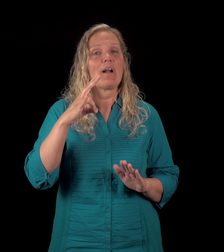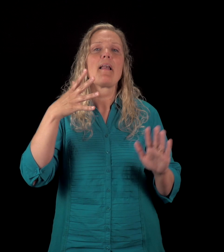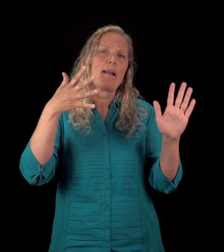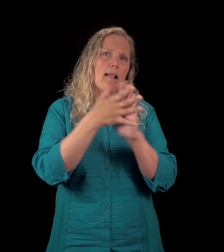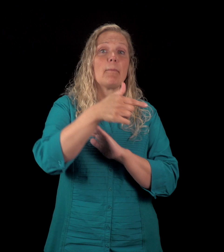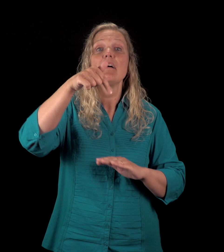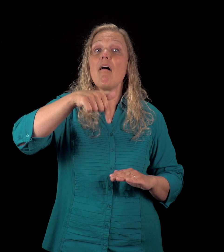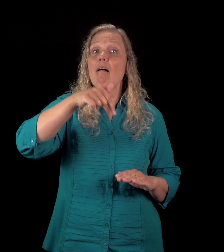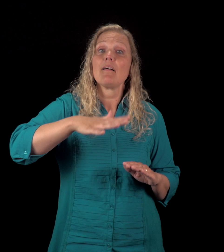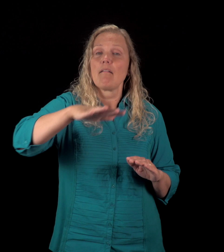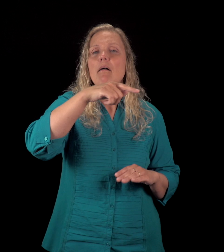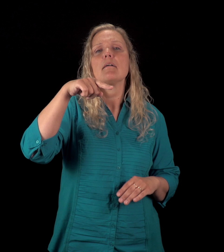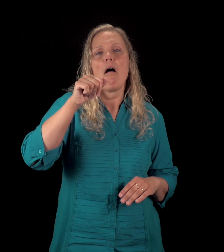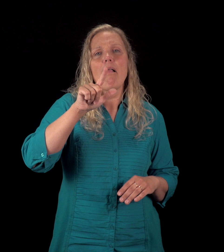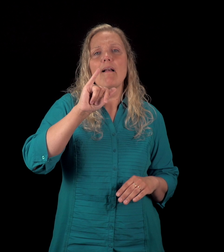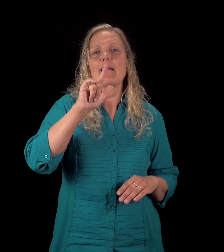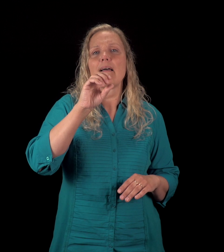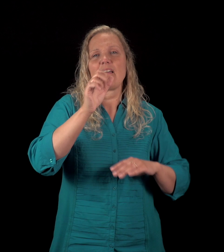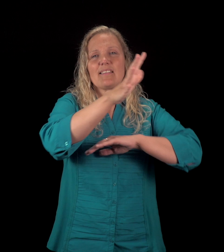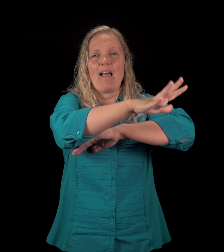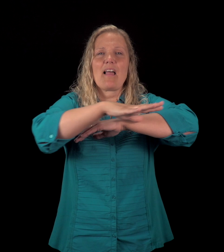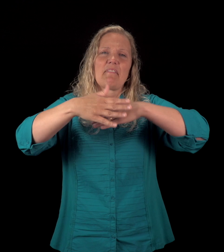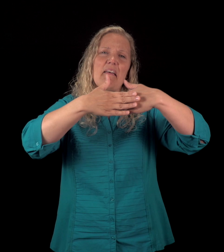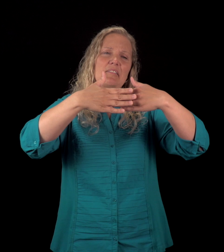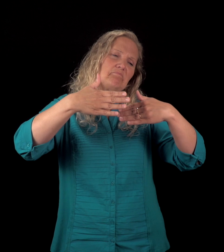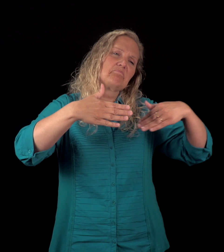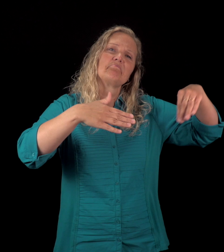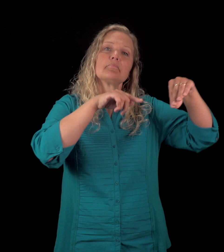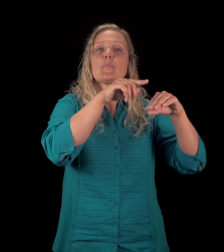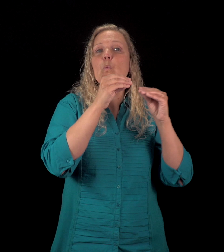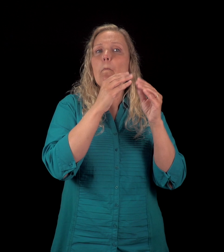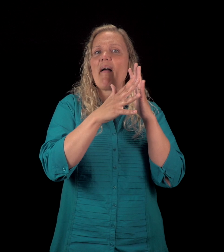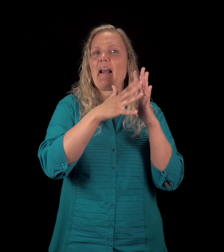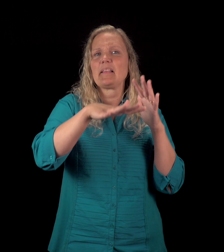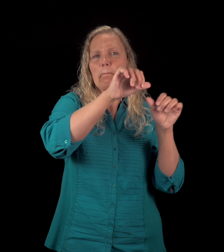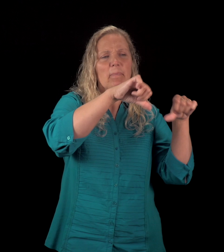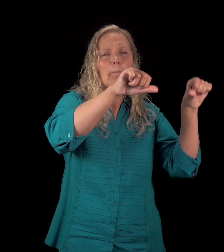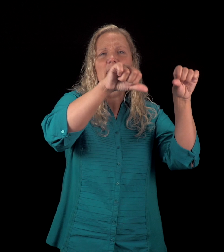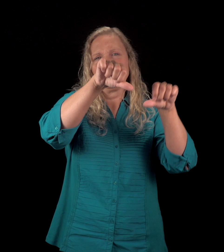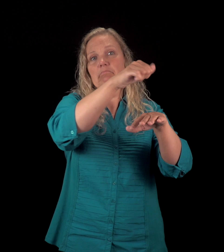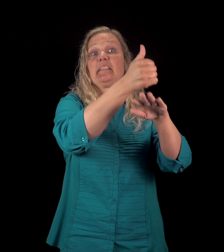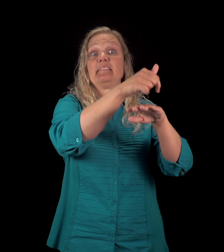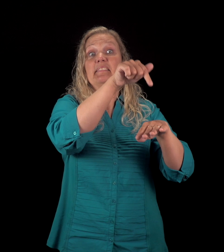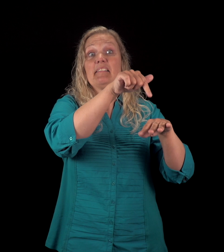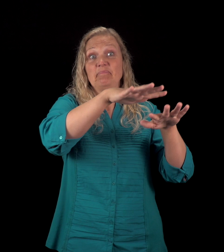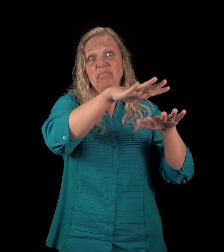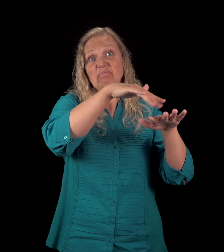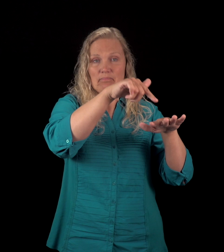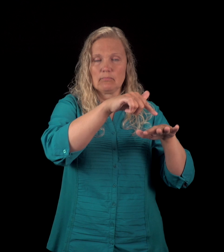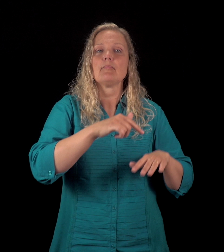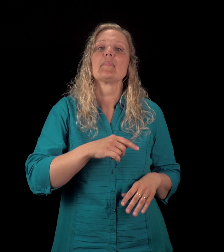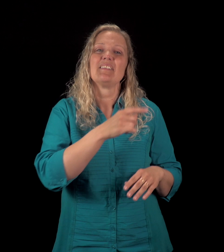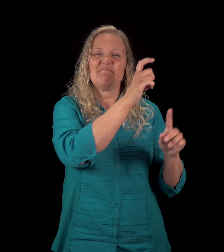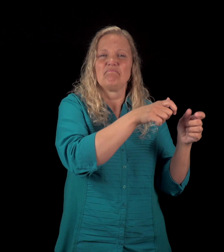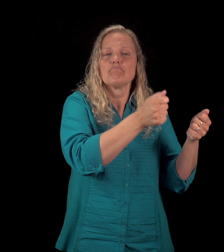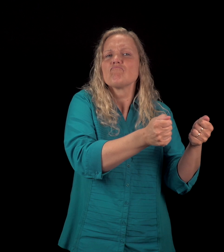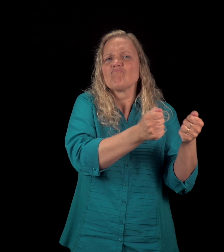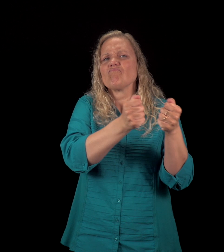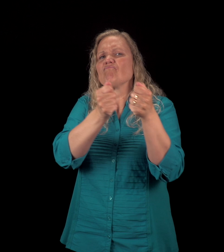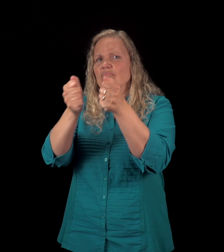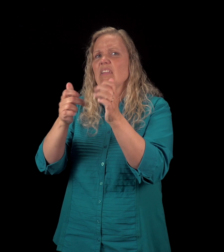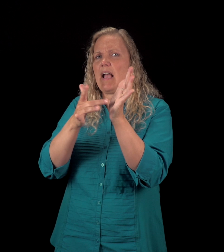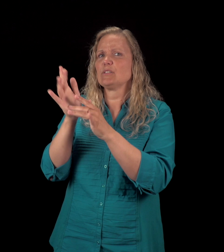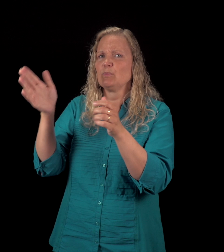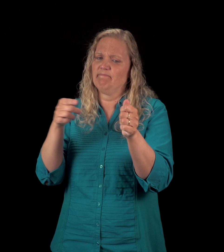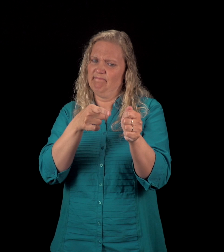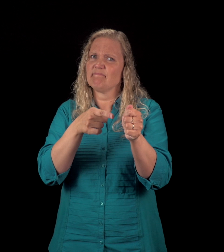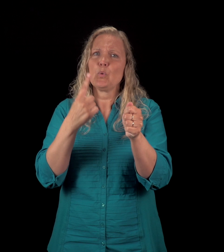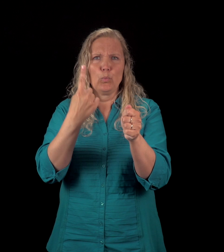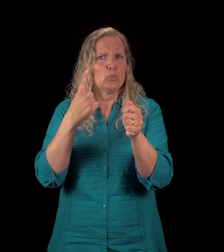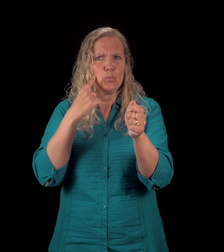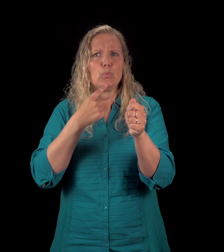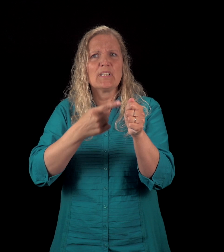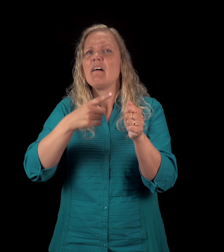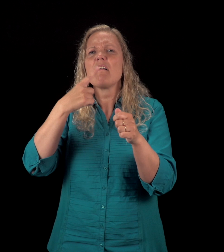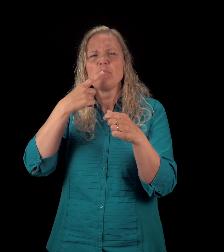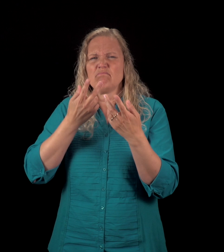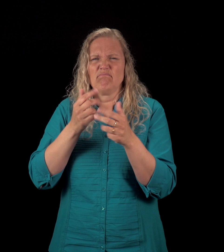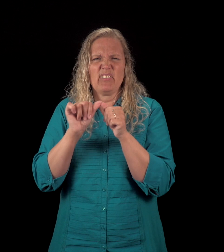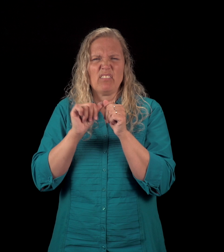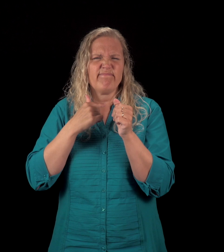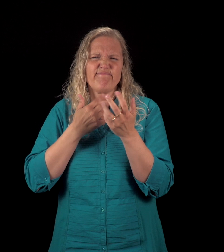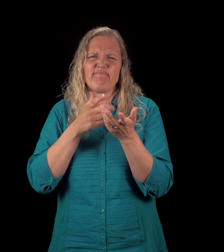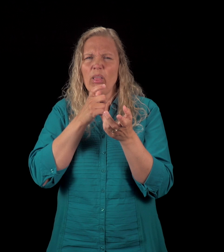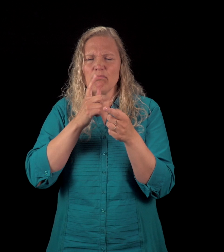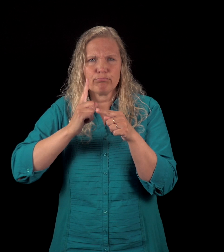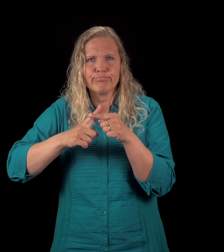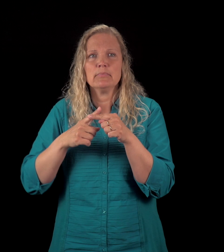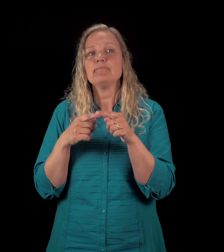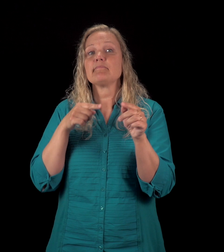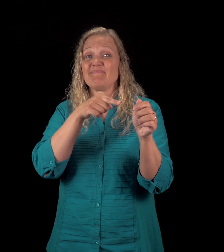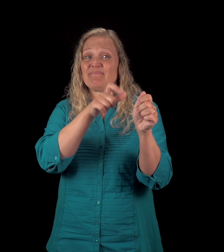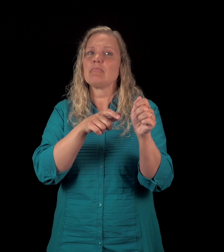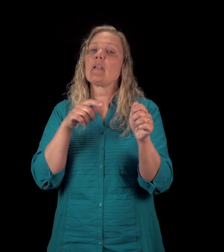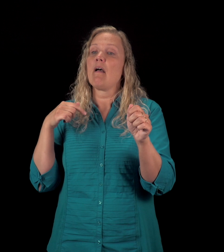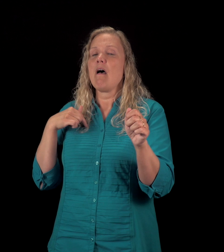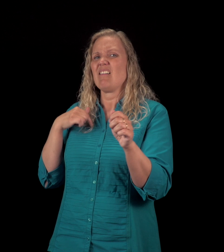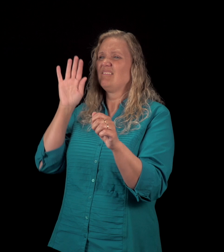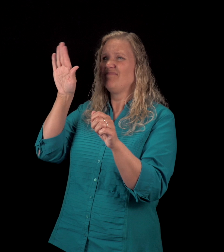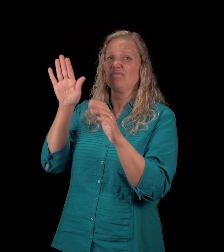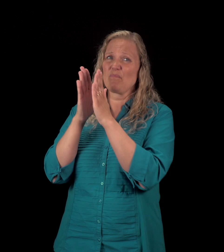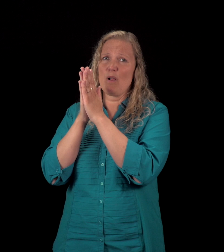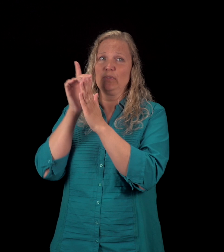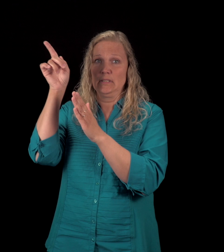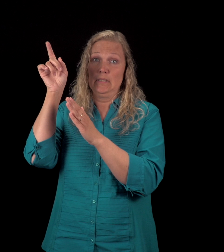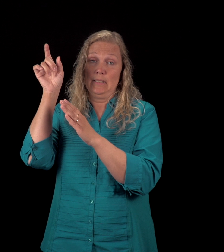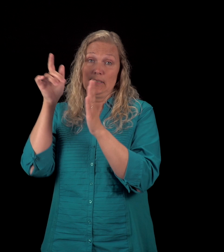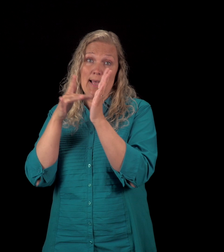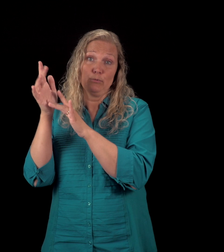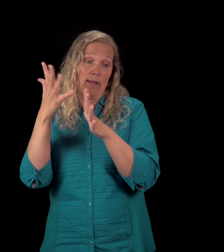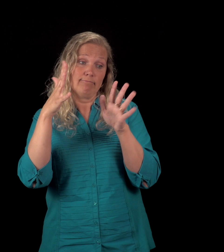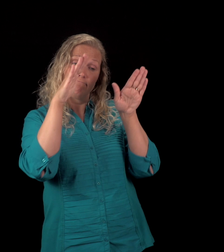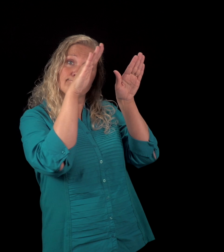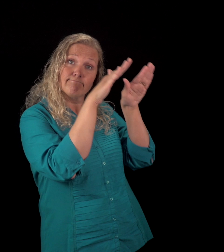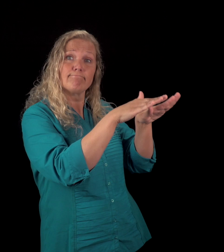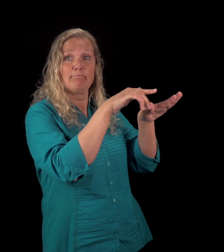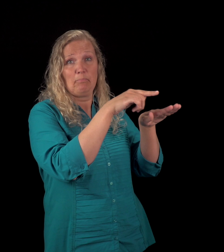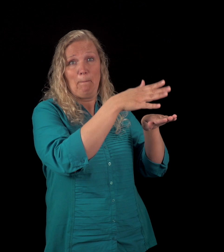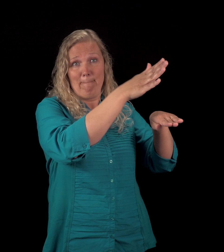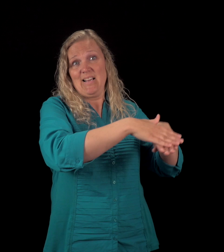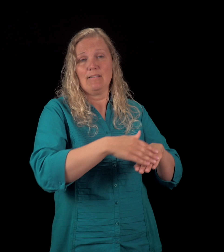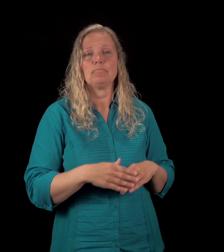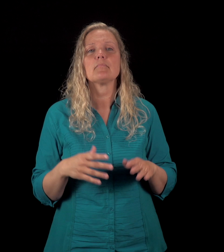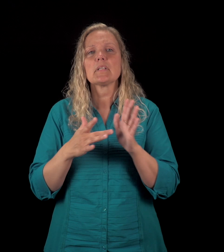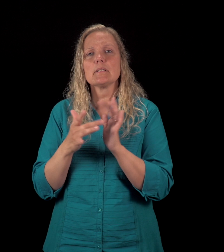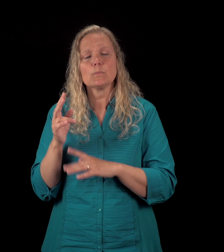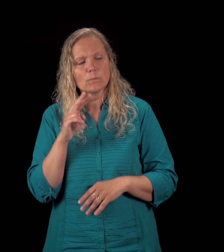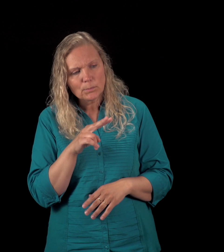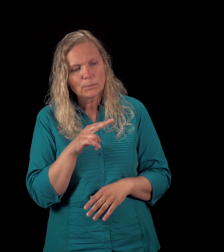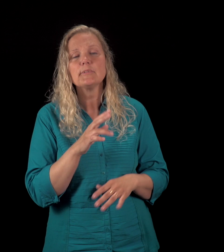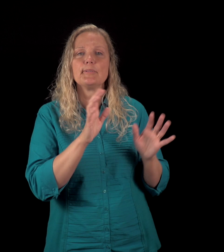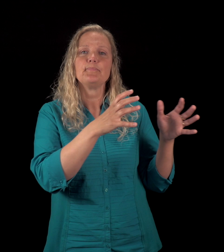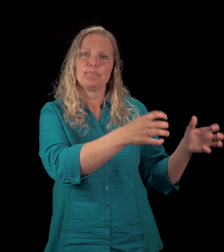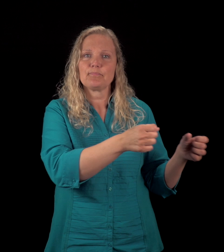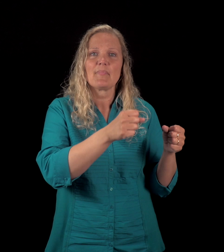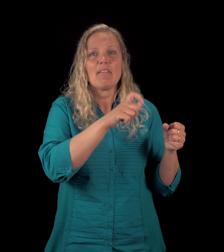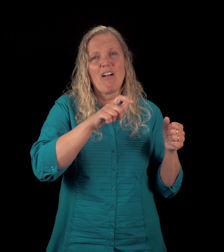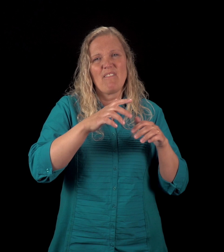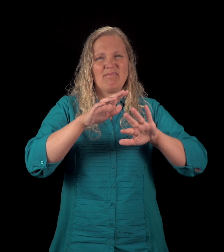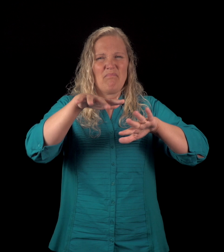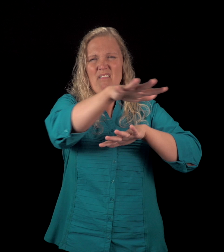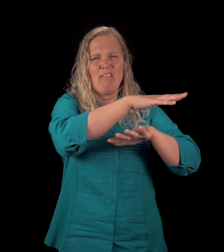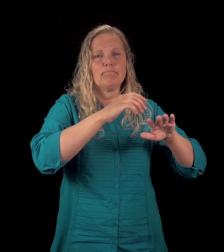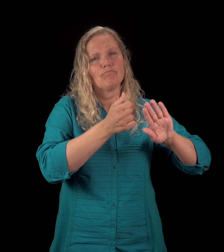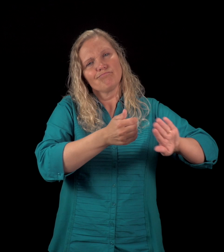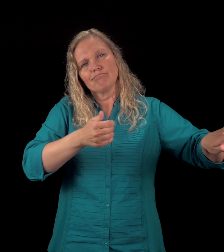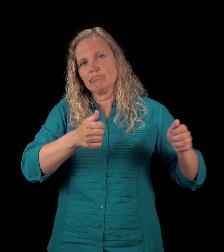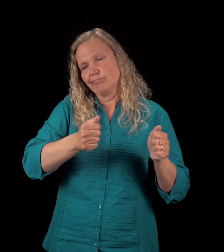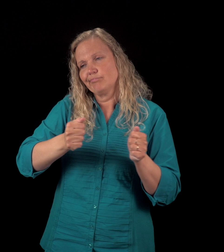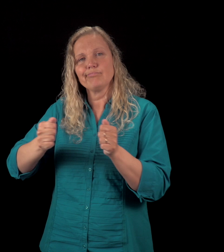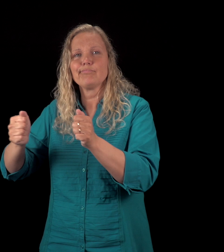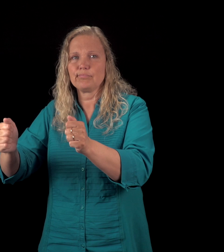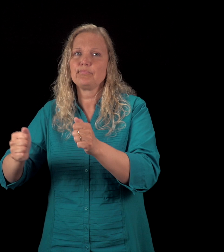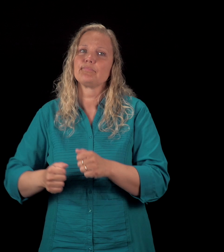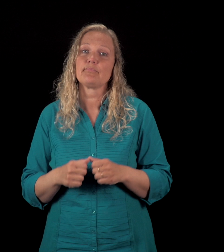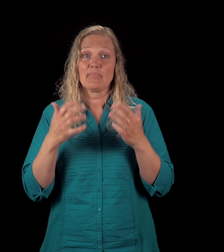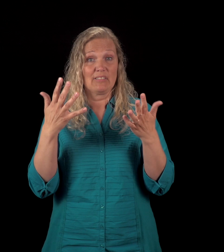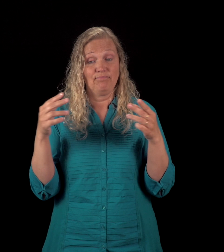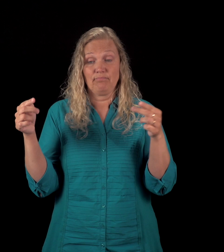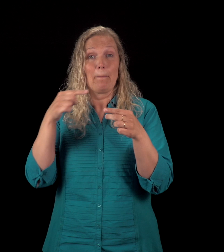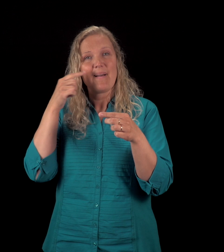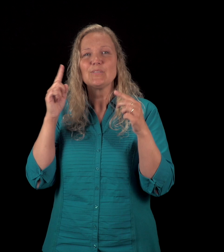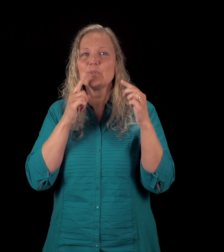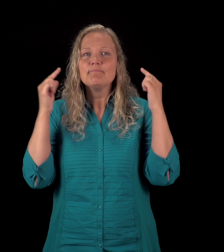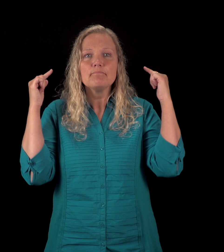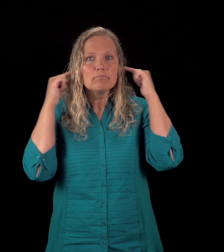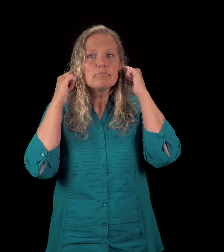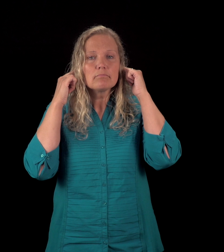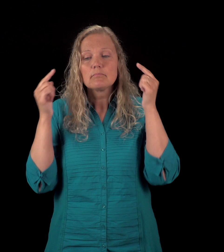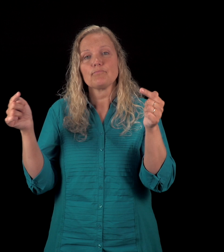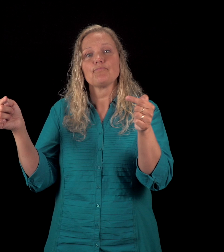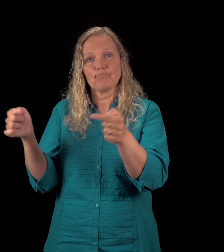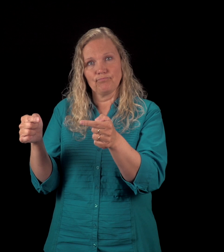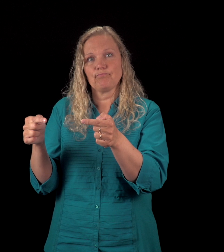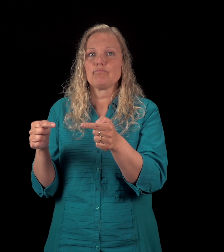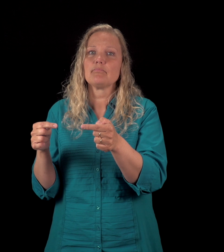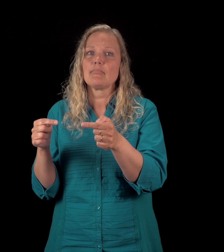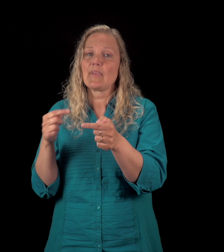Some people brought to Him a man who was deaf and hardly able to speak, and they begged Jesus to place His hand on him. So Jesus took him aside privately, away from the crowd, and put His fingers into the man’s ears.